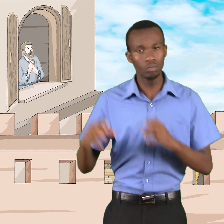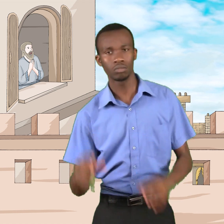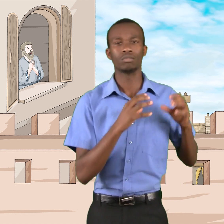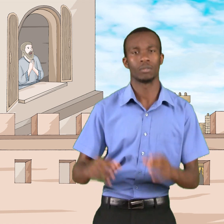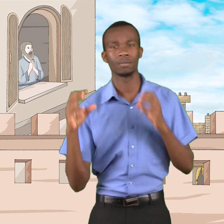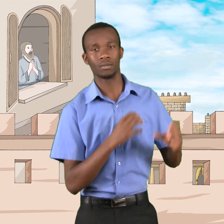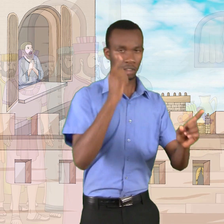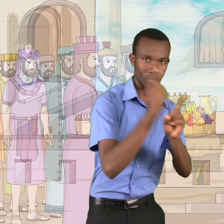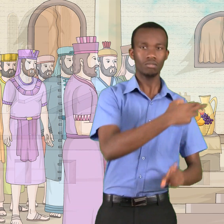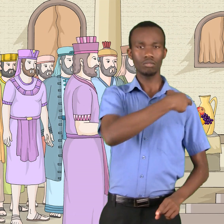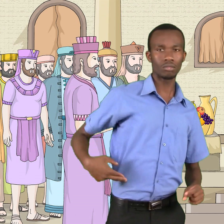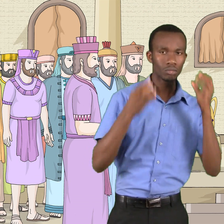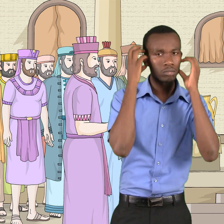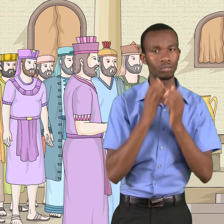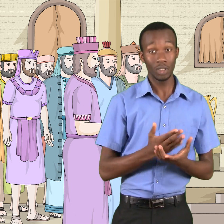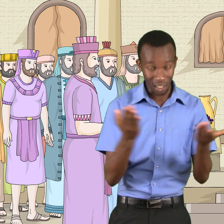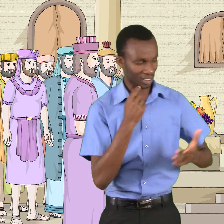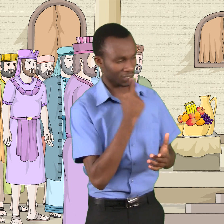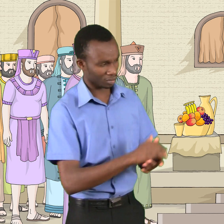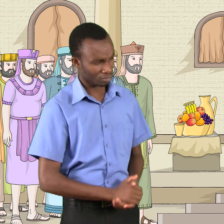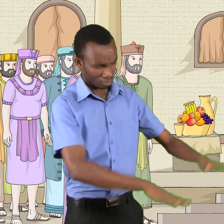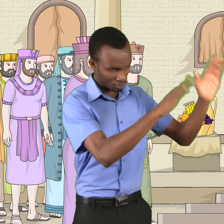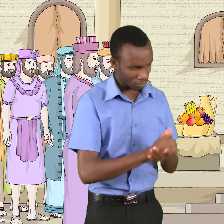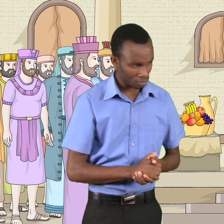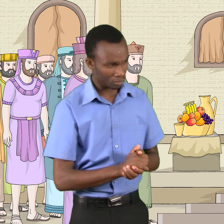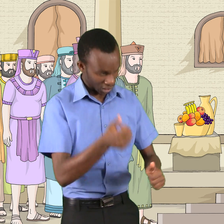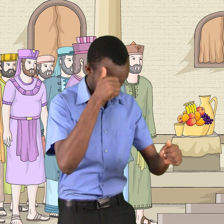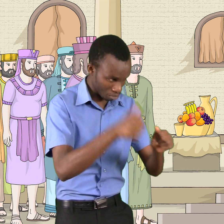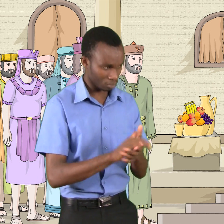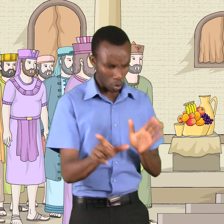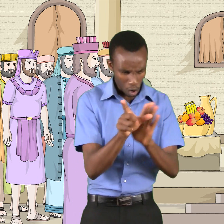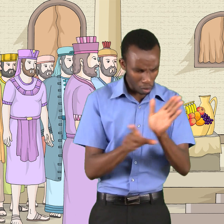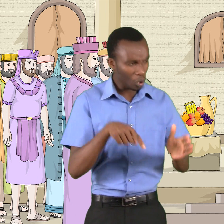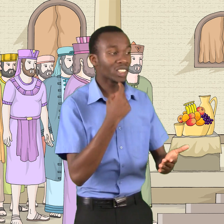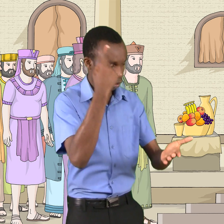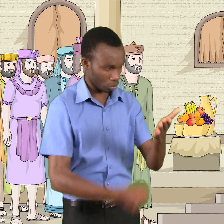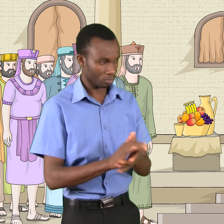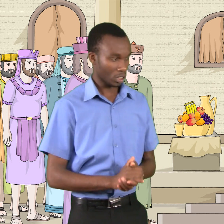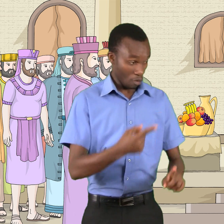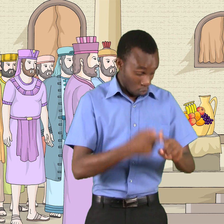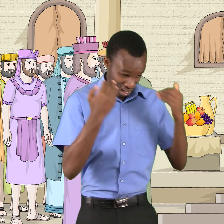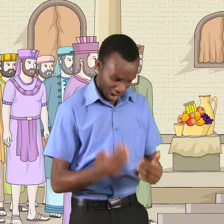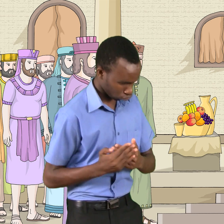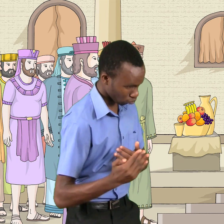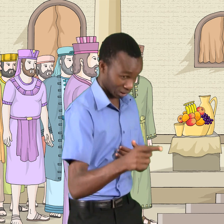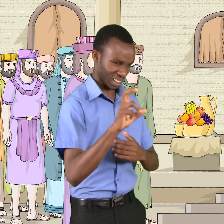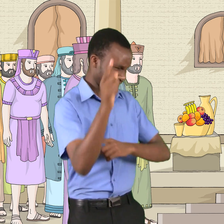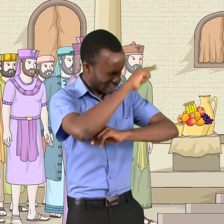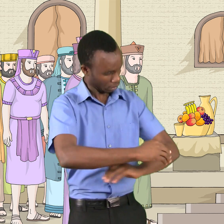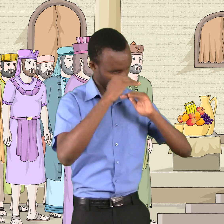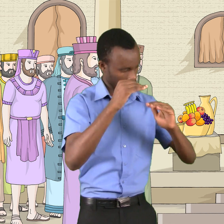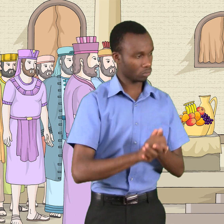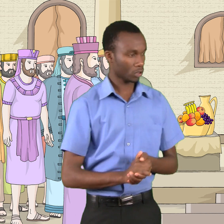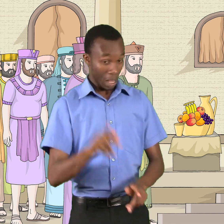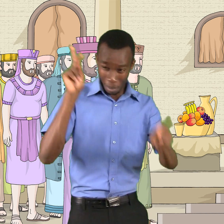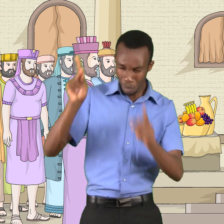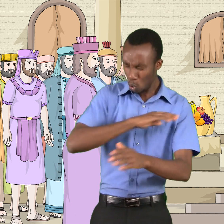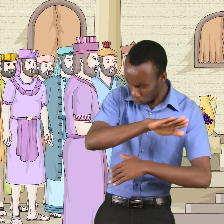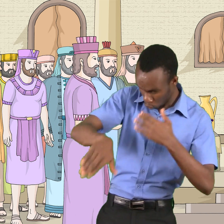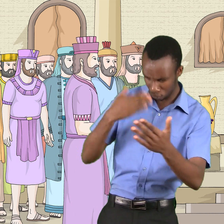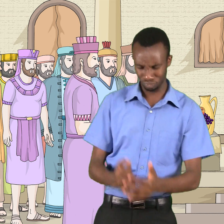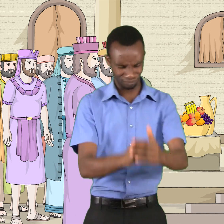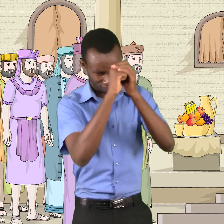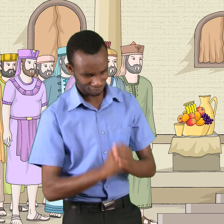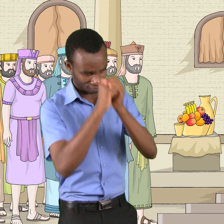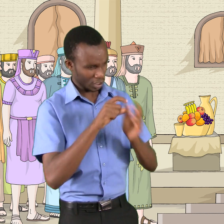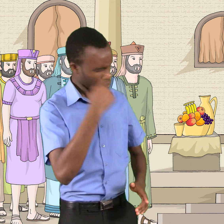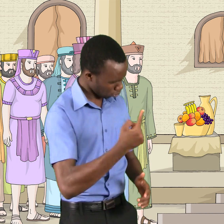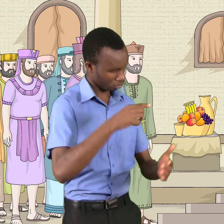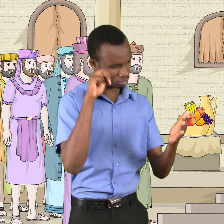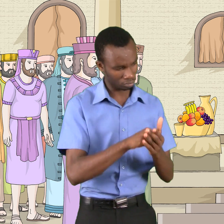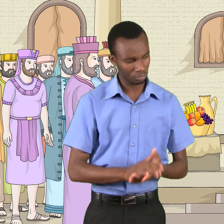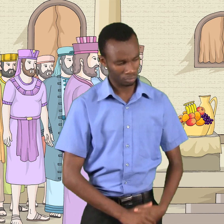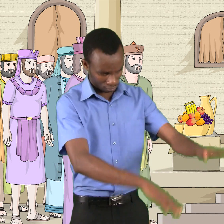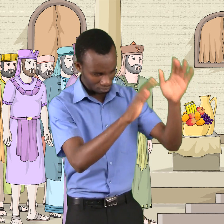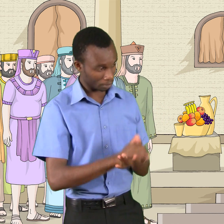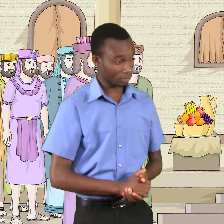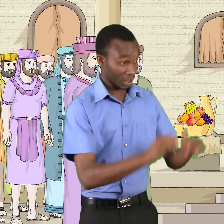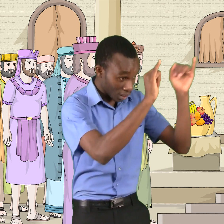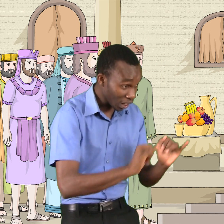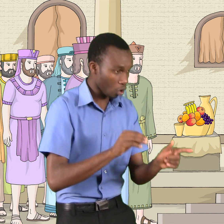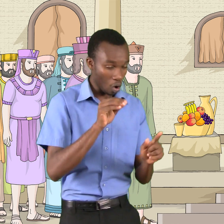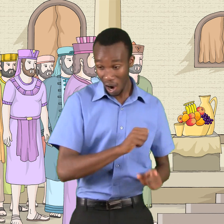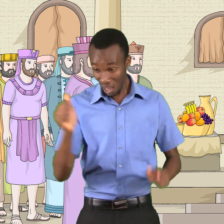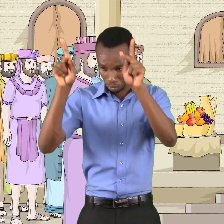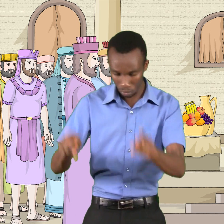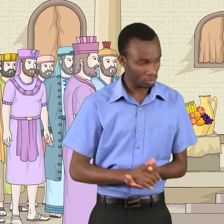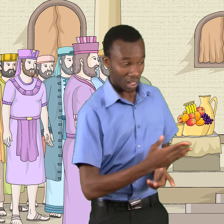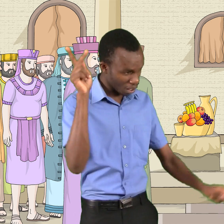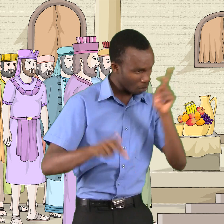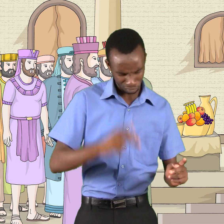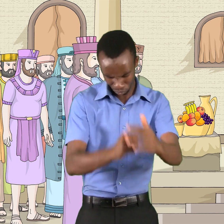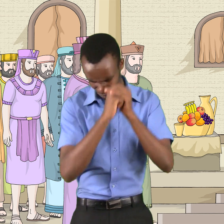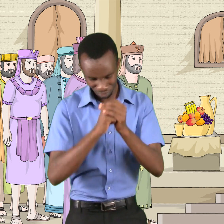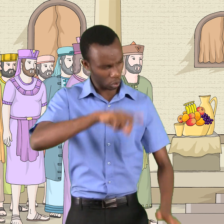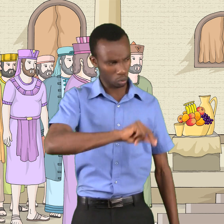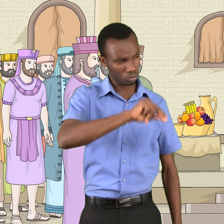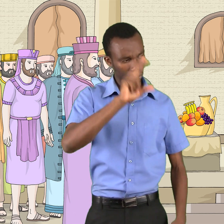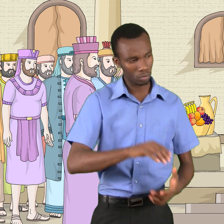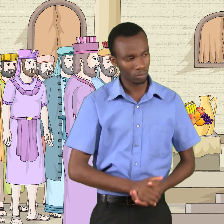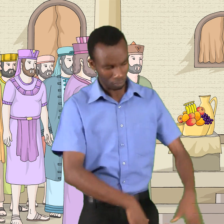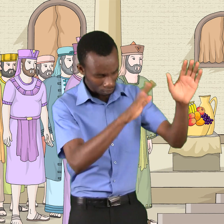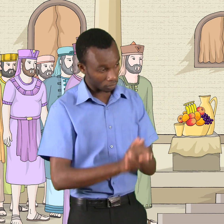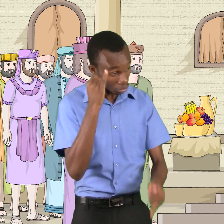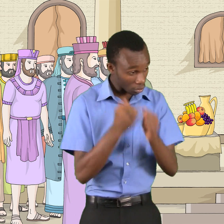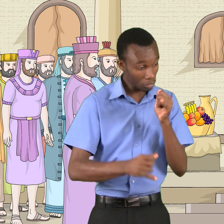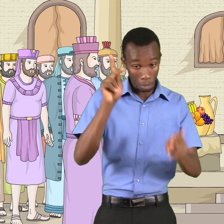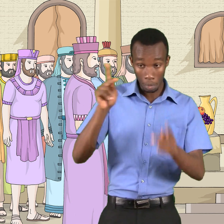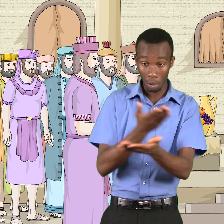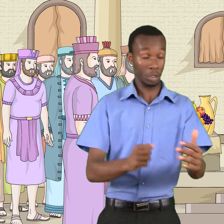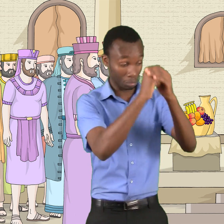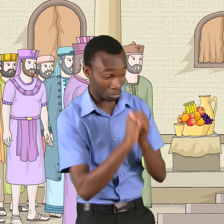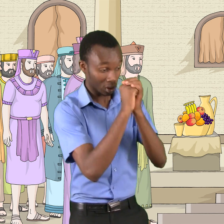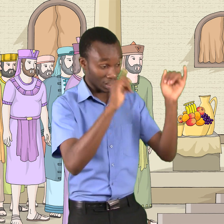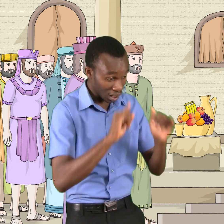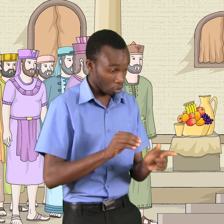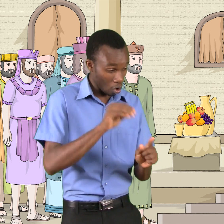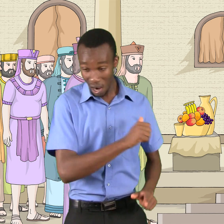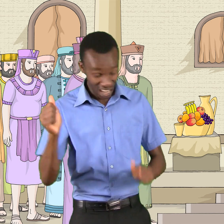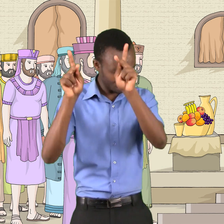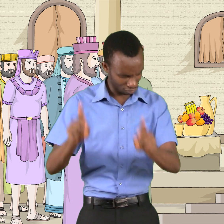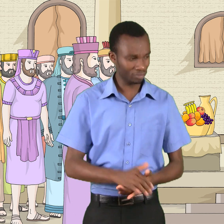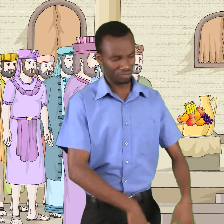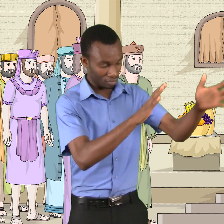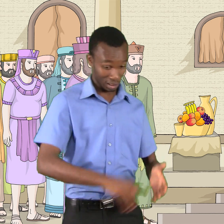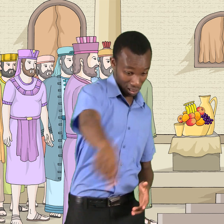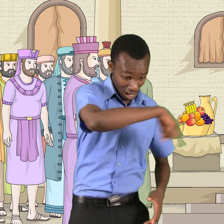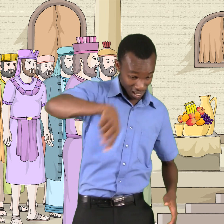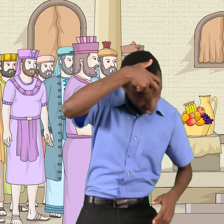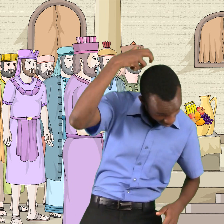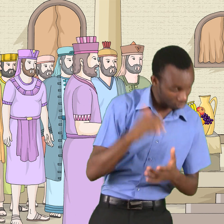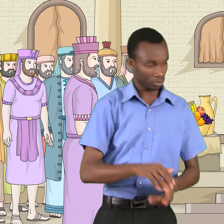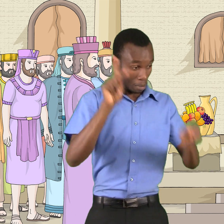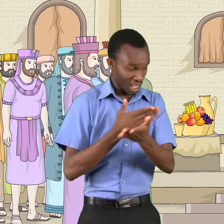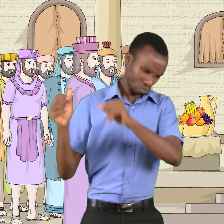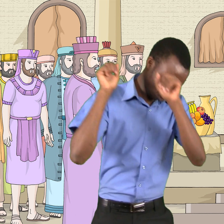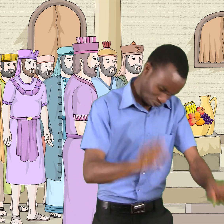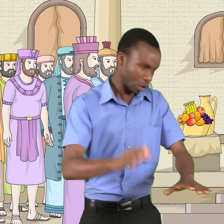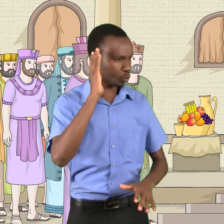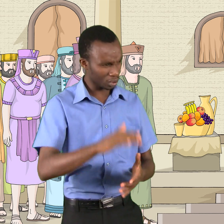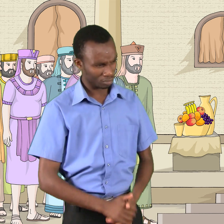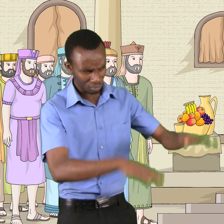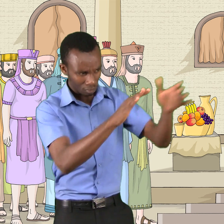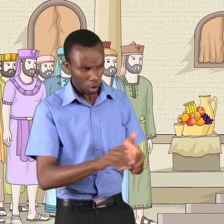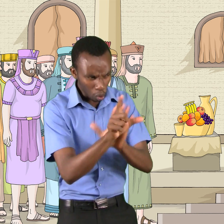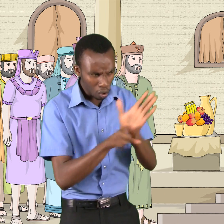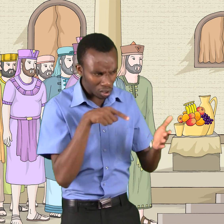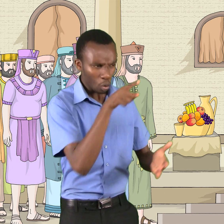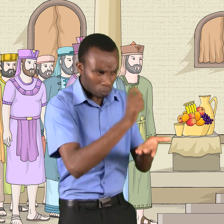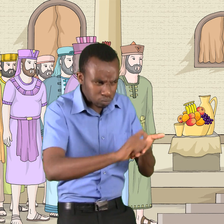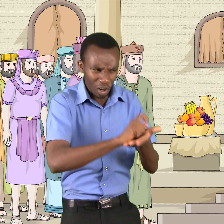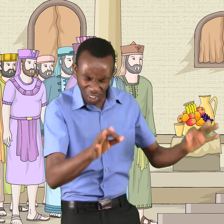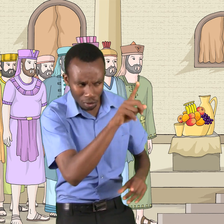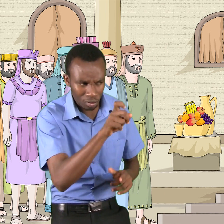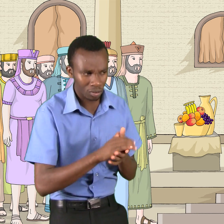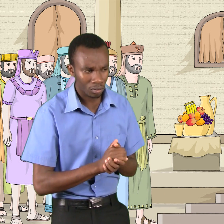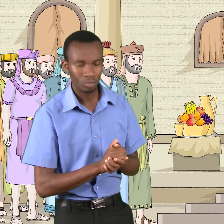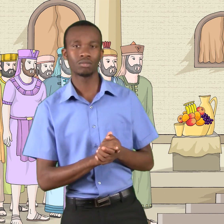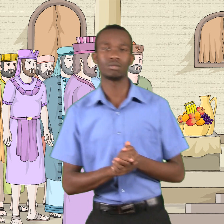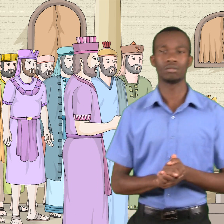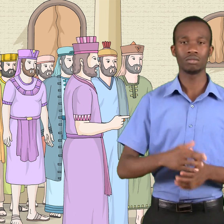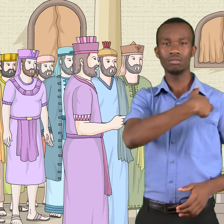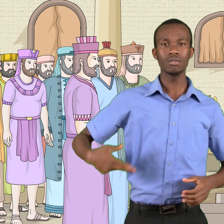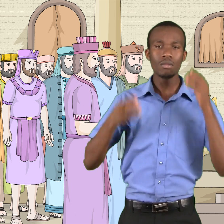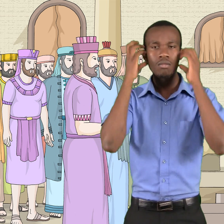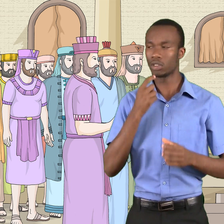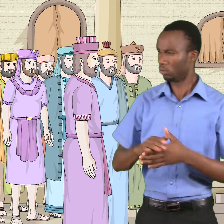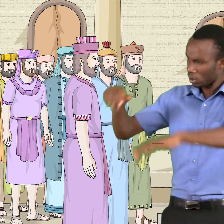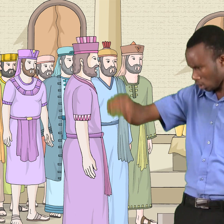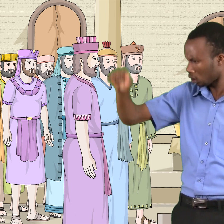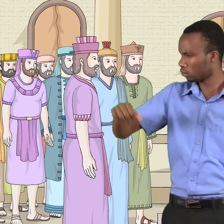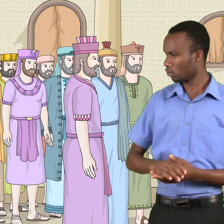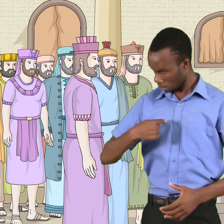So they approached the king and asked about his royal decree: “Did you not sign a decree that for thirty days any man who petitions any god or man except you, O king, will be thrown into the den of lions?”